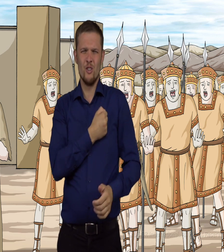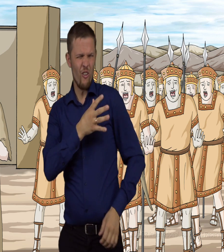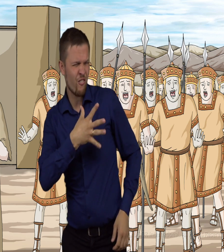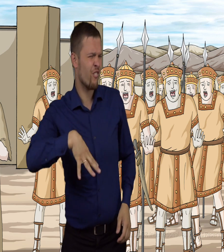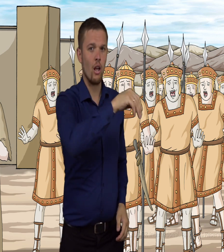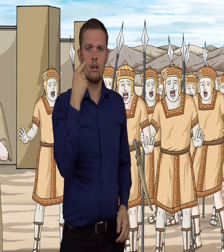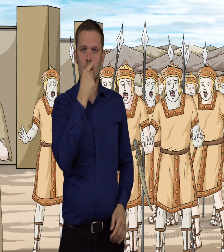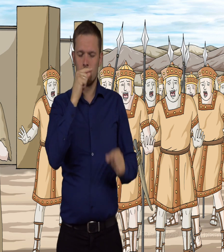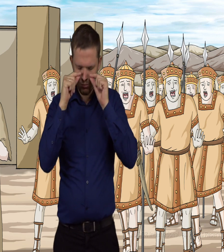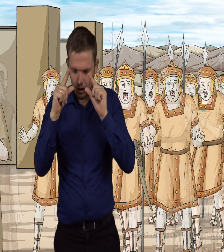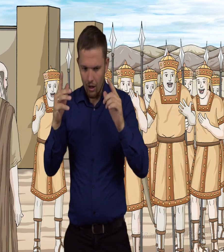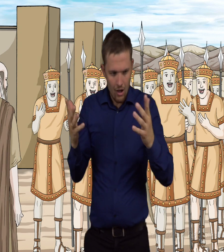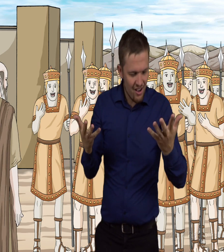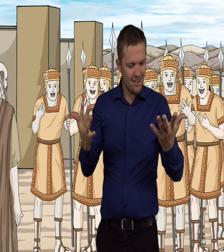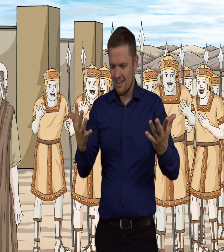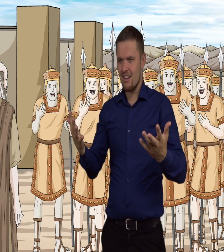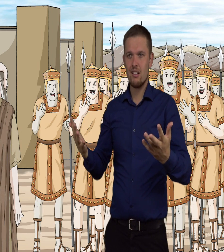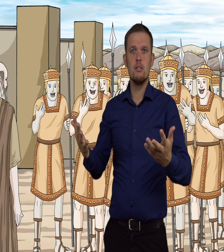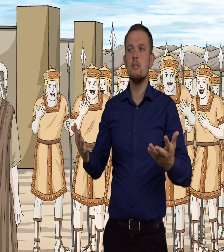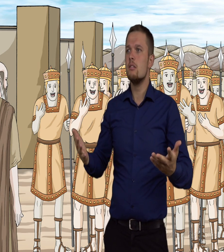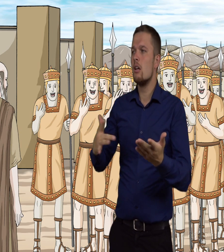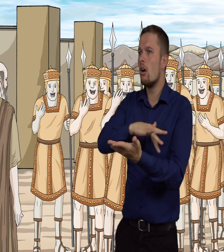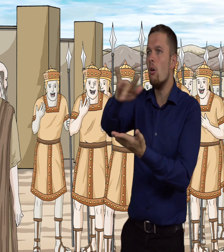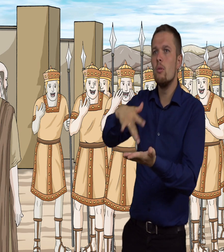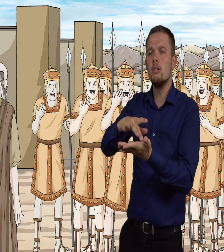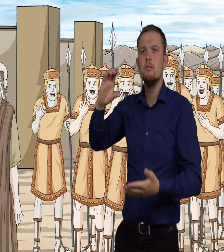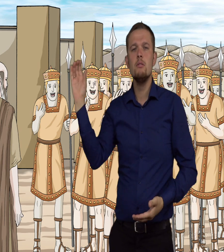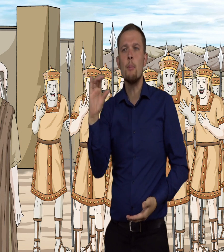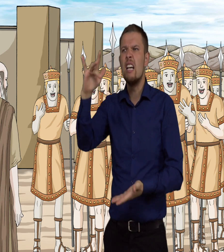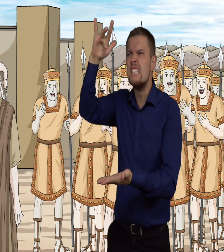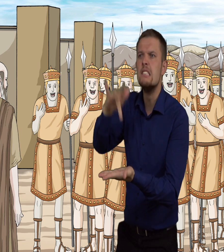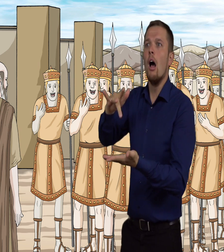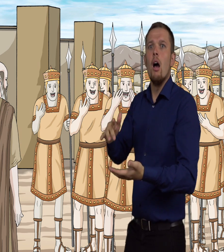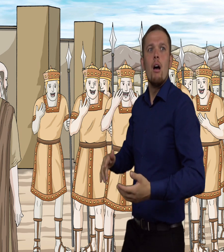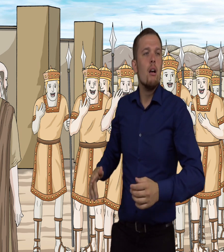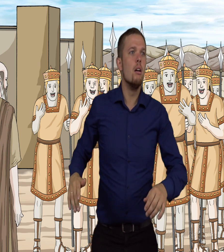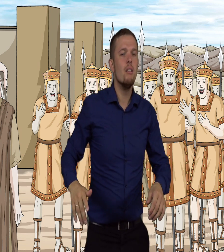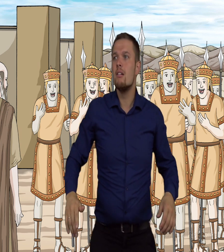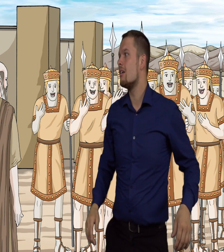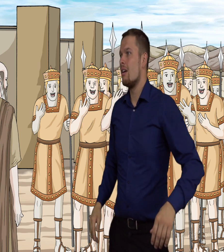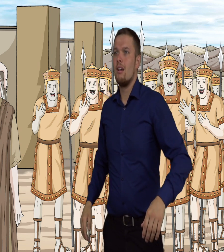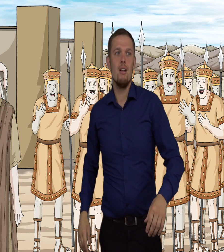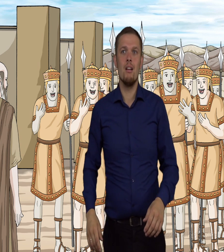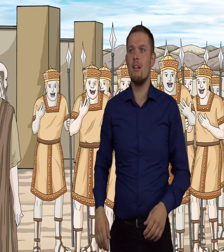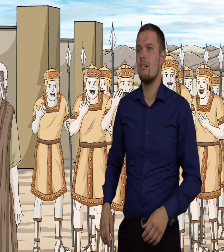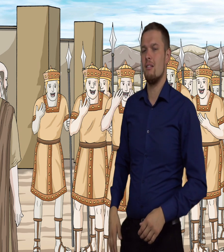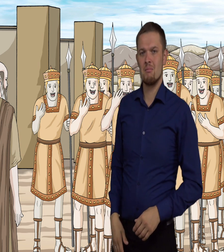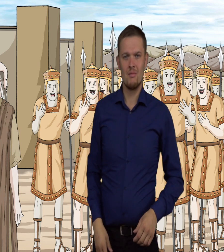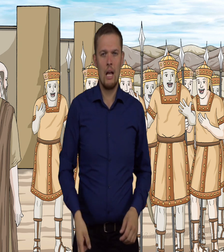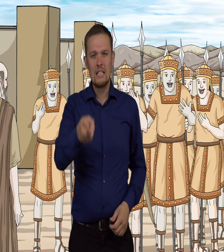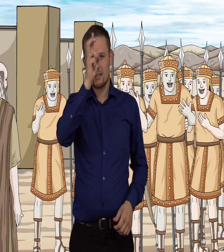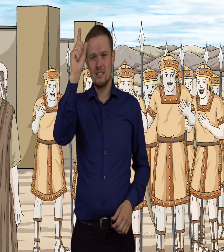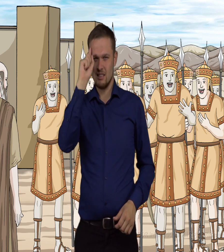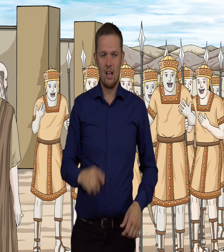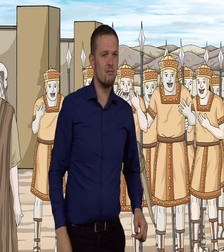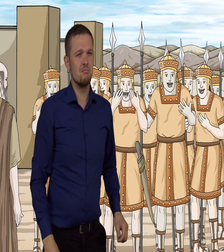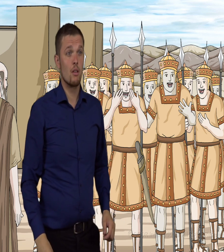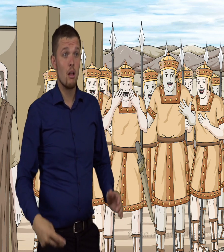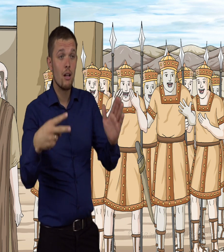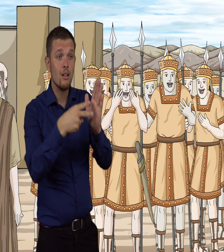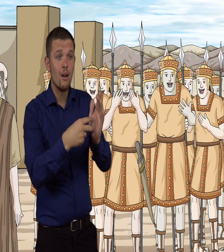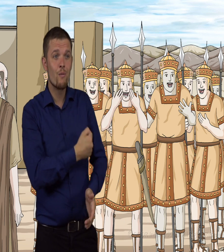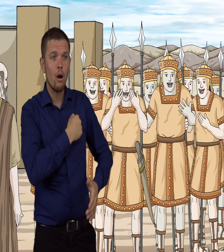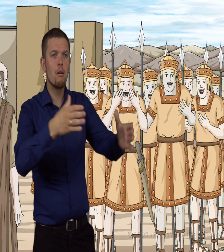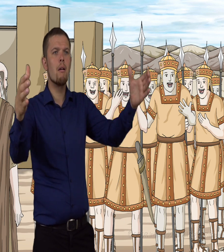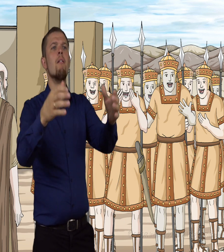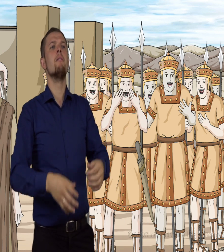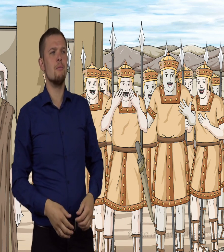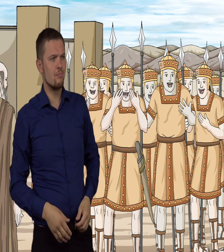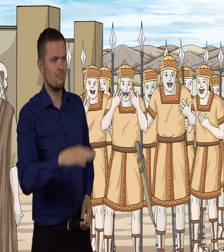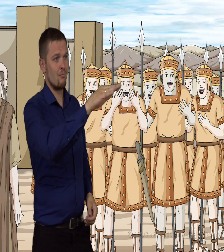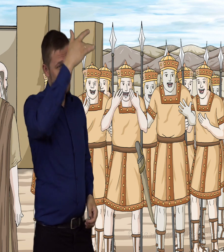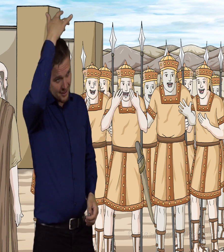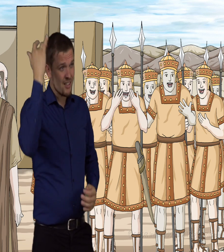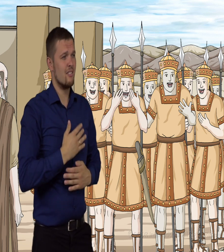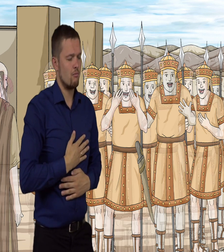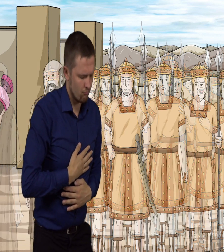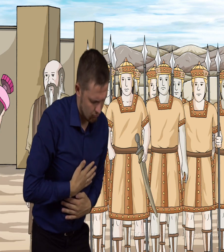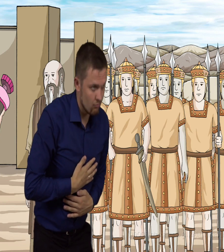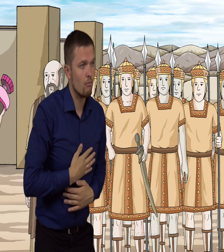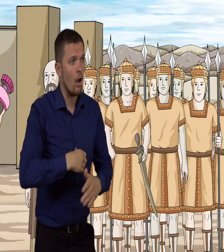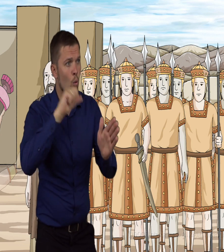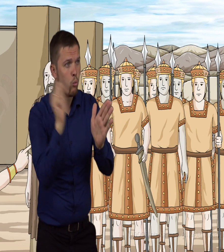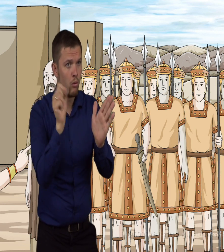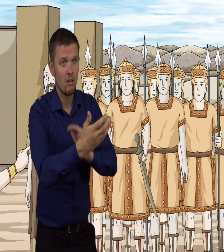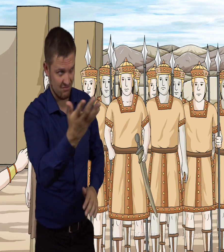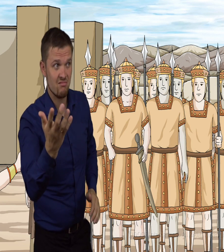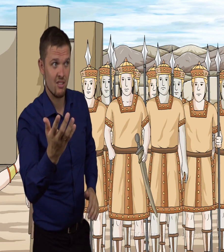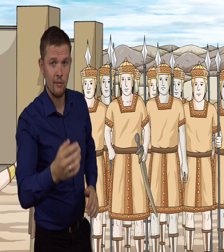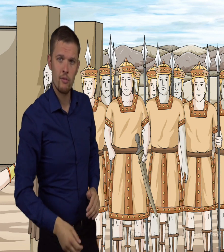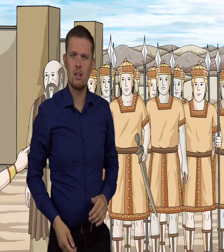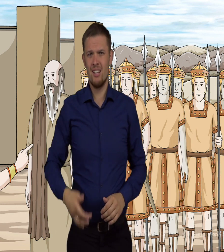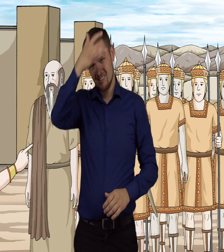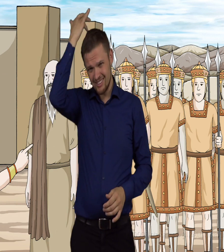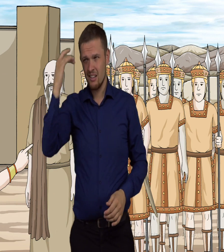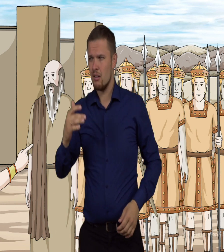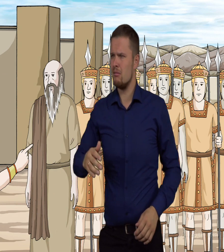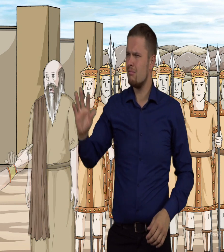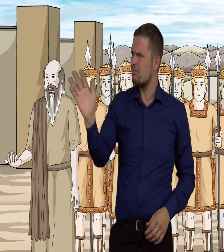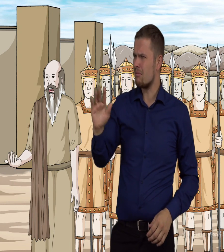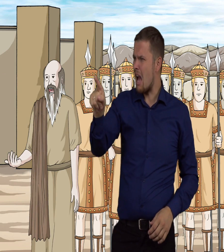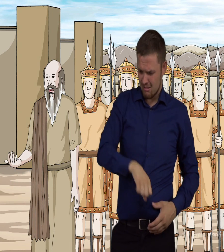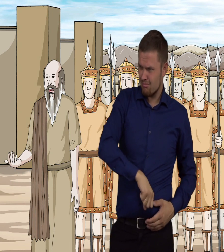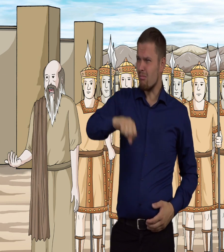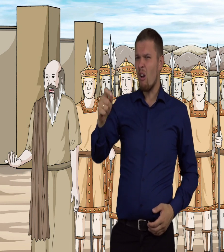Then the LORD opened their eyes, and they looked around and discovered that they were in Samaria. And when the king of Israel saw them, he asked Elisha, “My father, shall I kill them? Shall I kill them?”